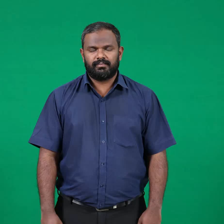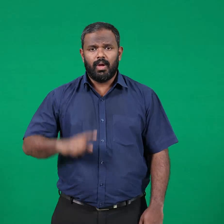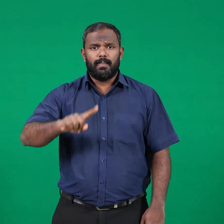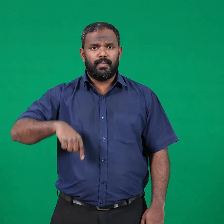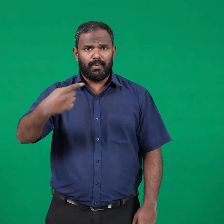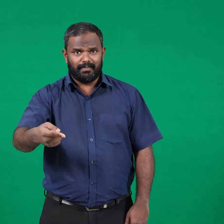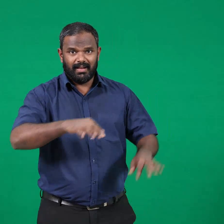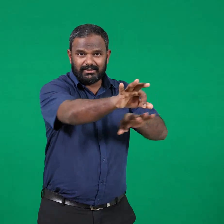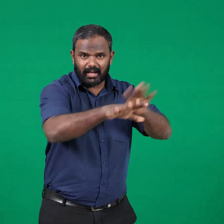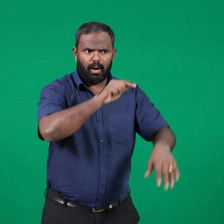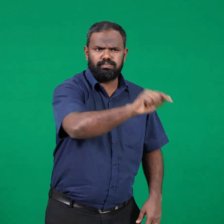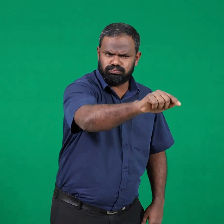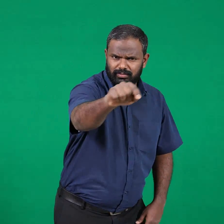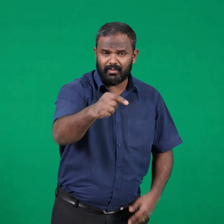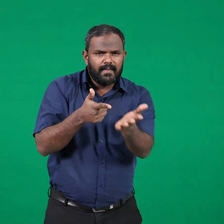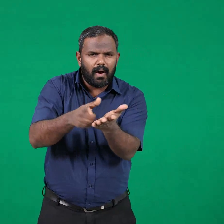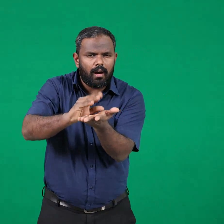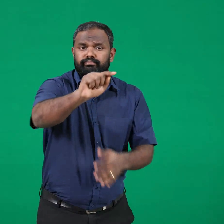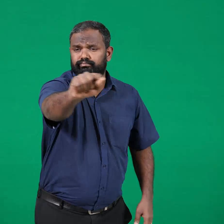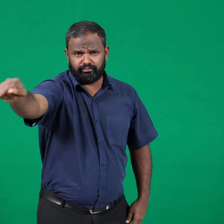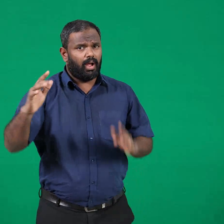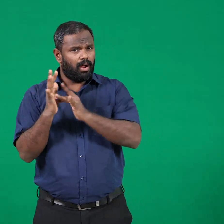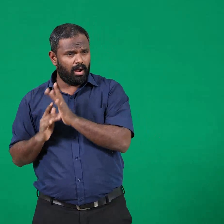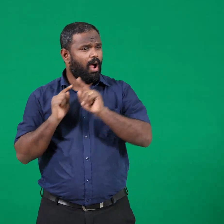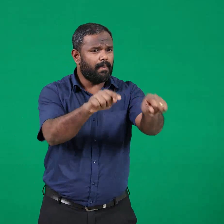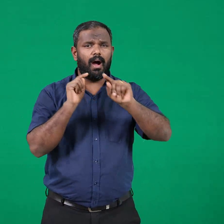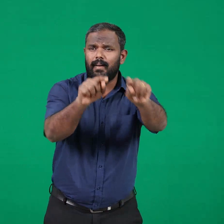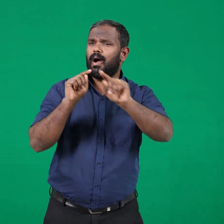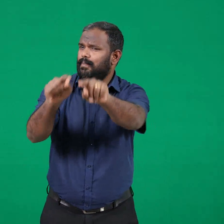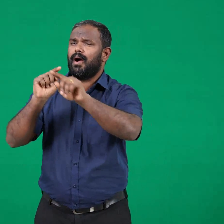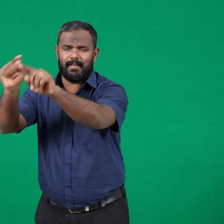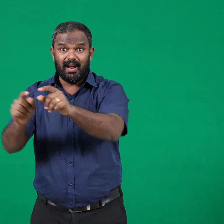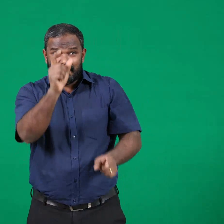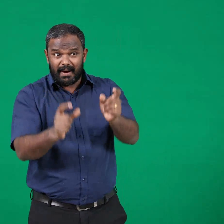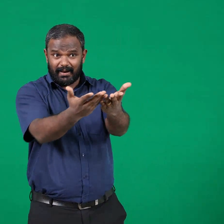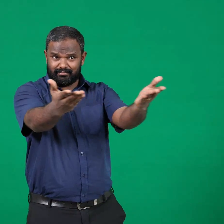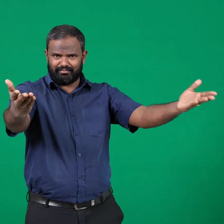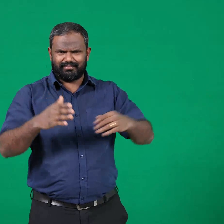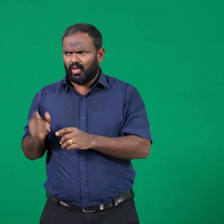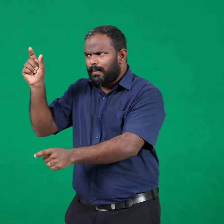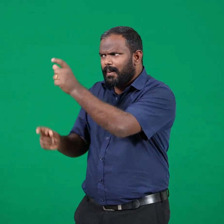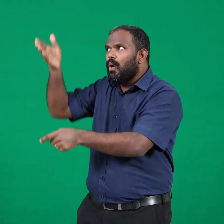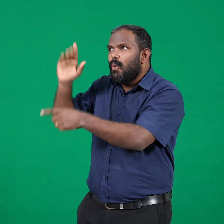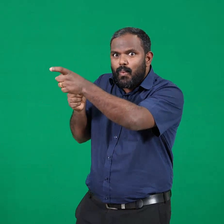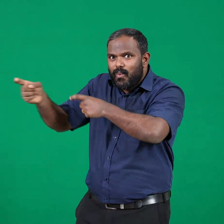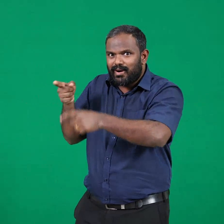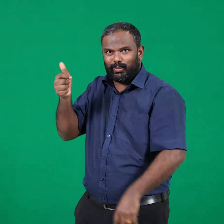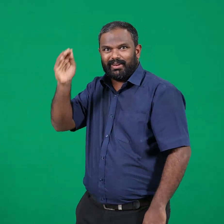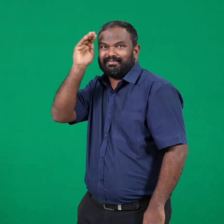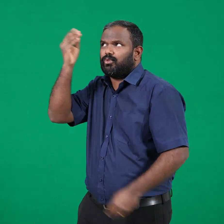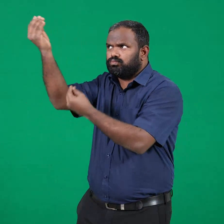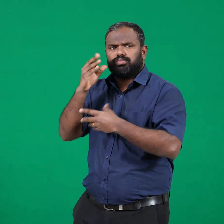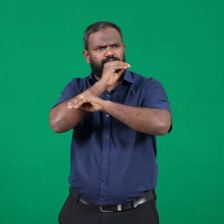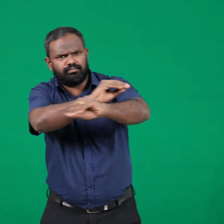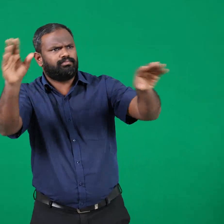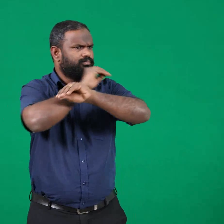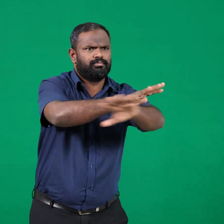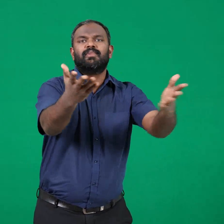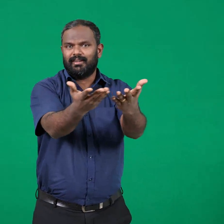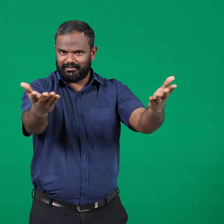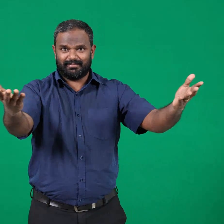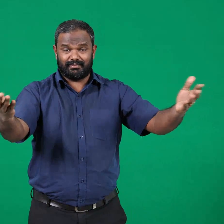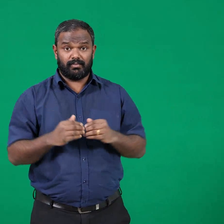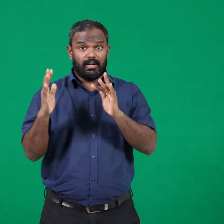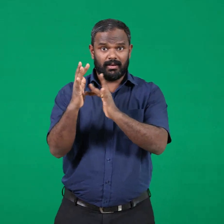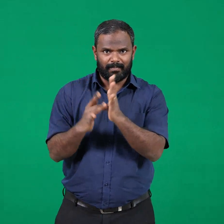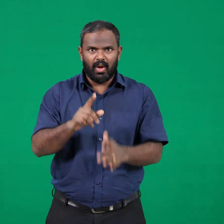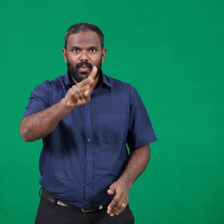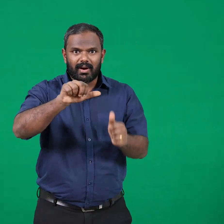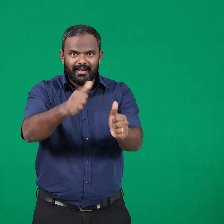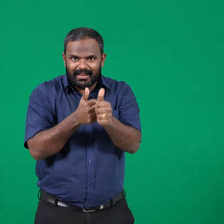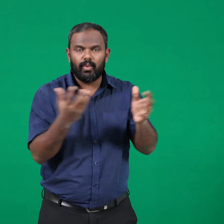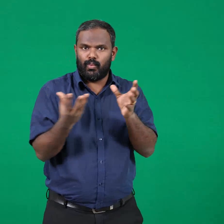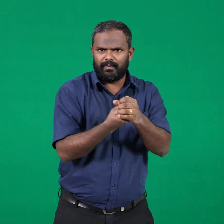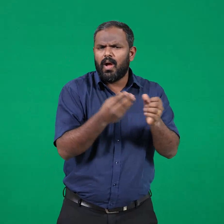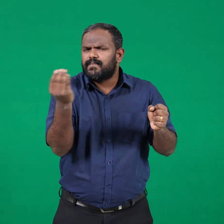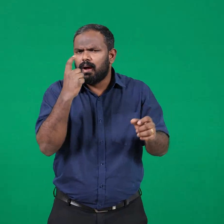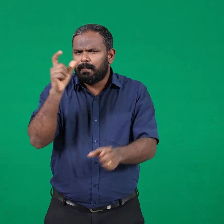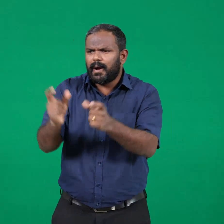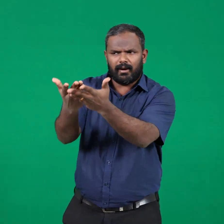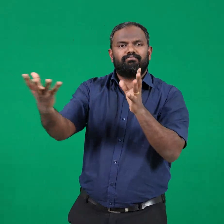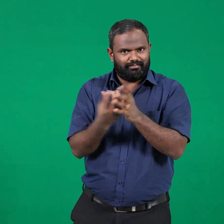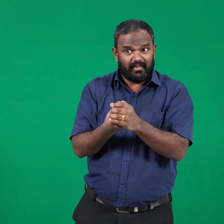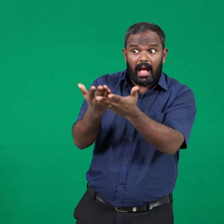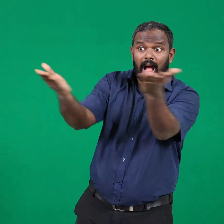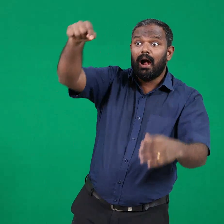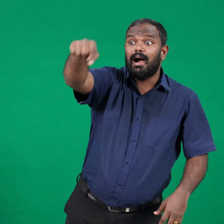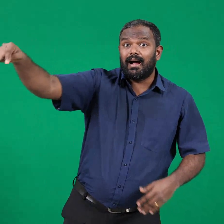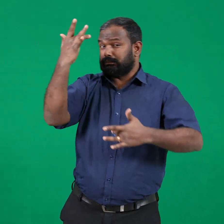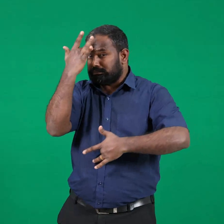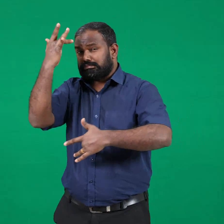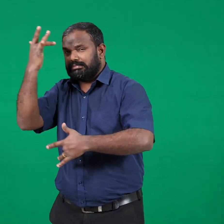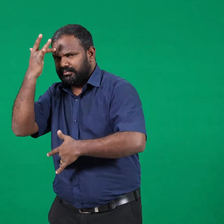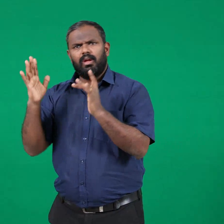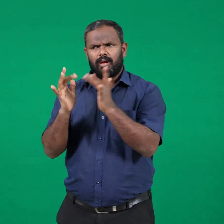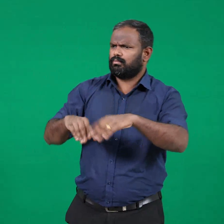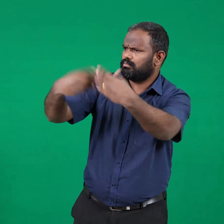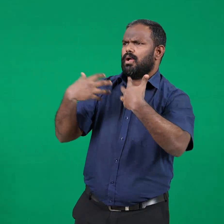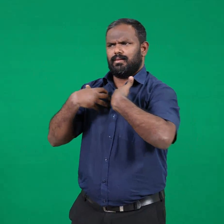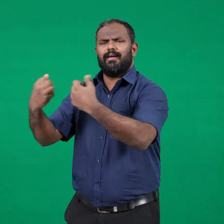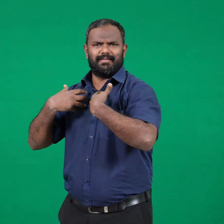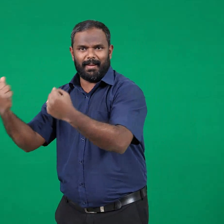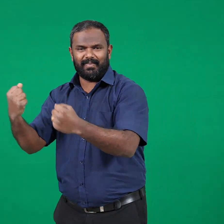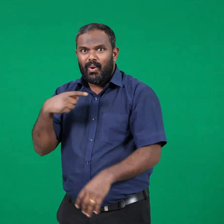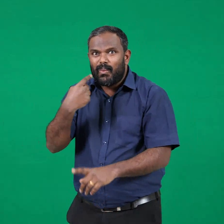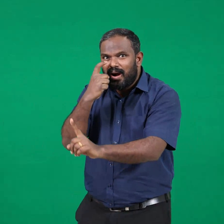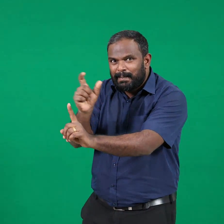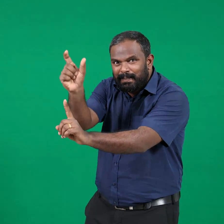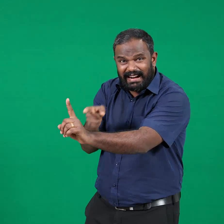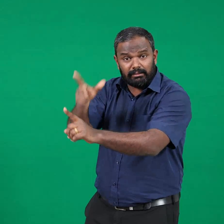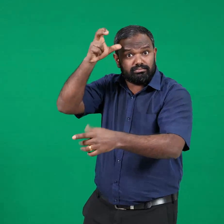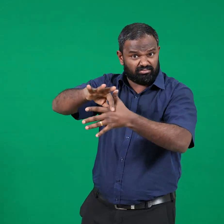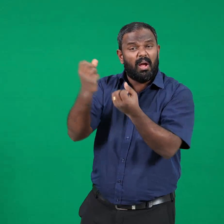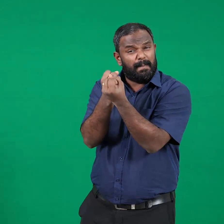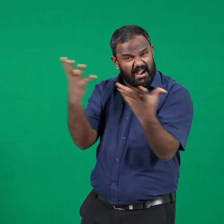Soon afterward, Jesus traveled from one town and village to another, preaching and proclaiming the good news of the kingdom of God.